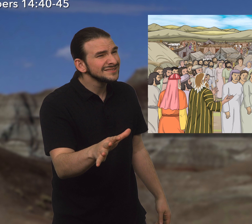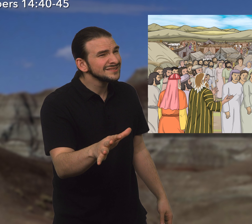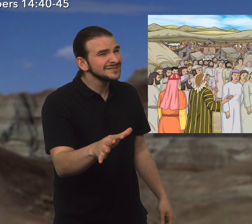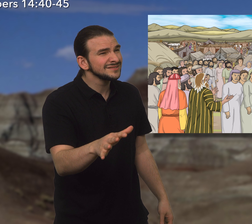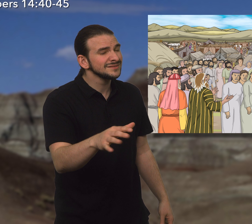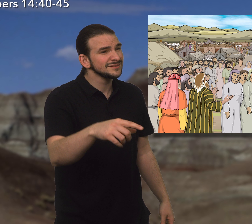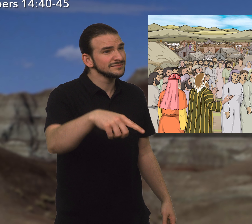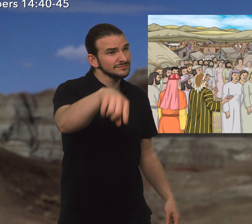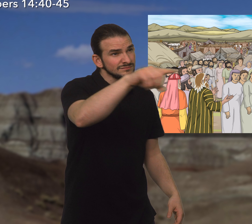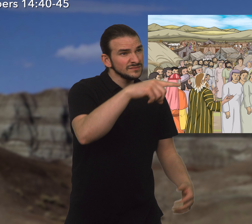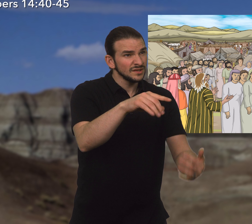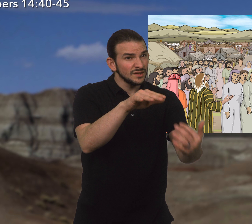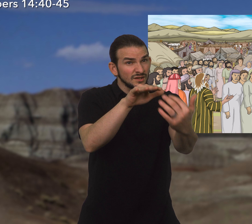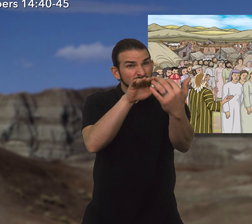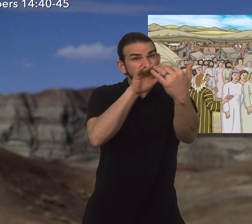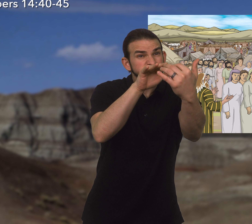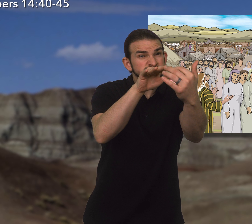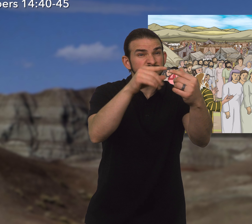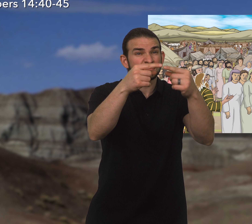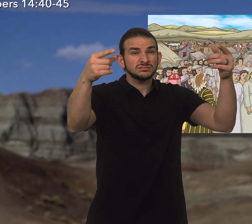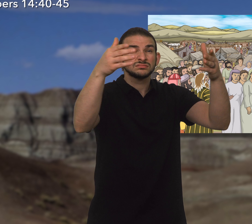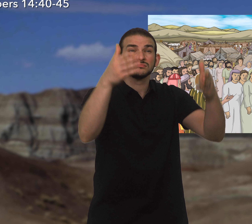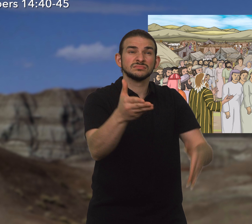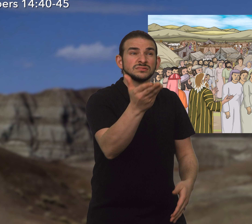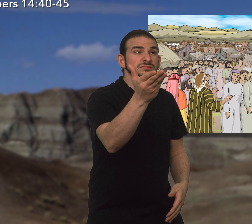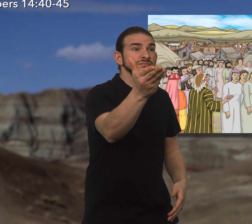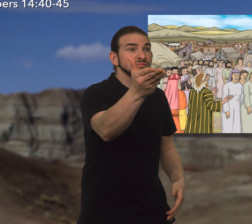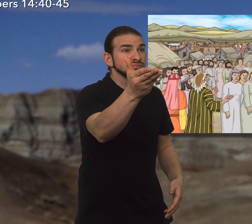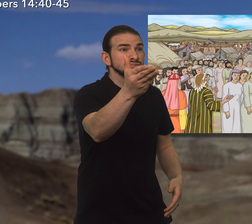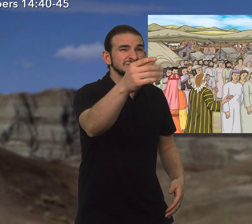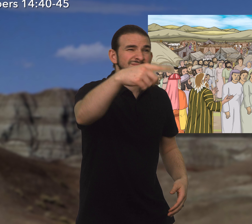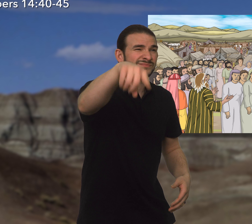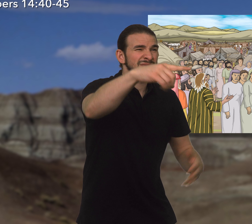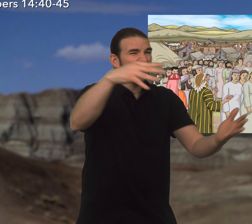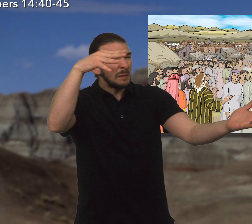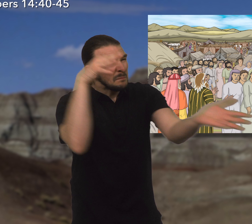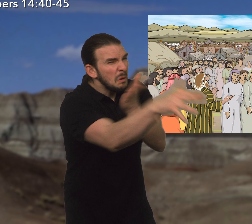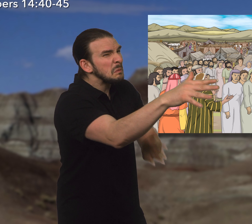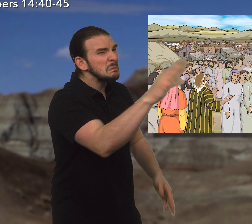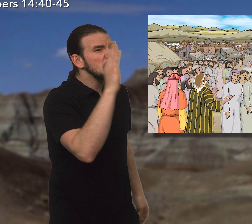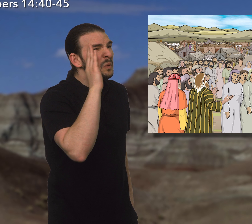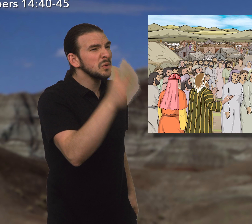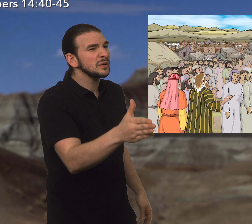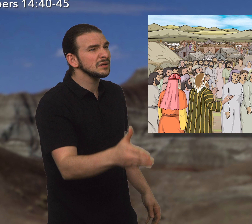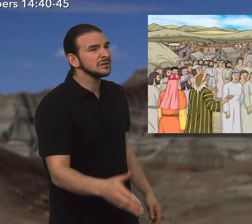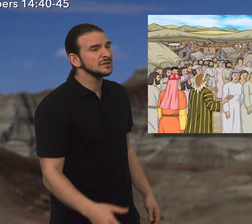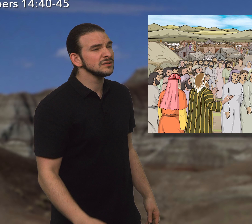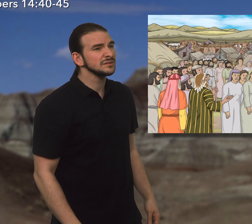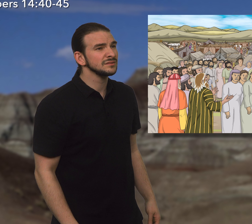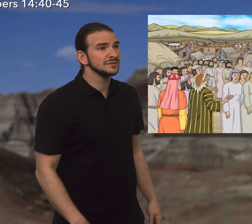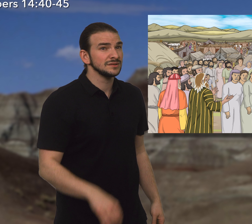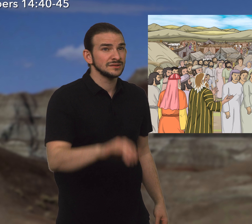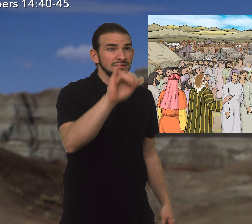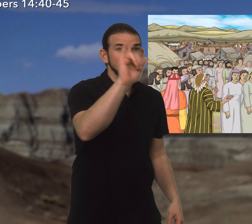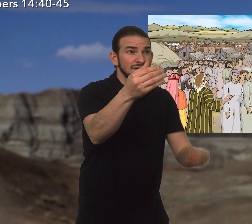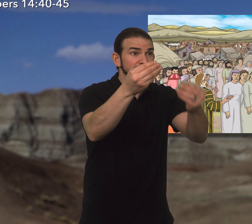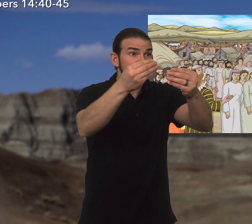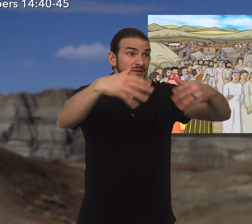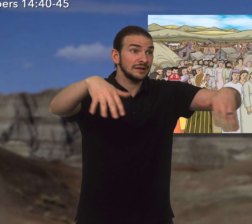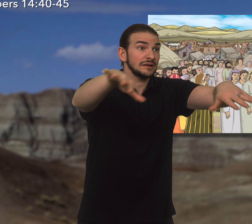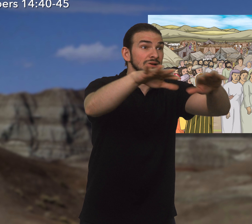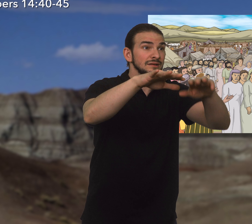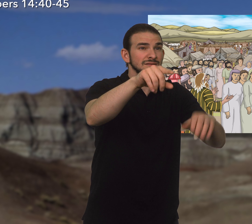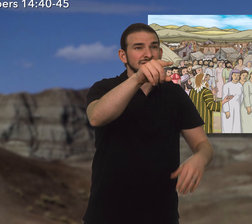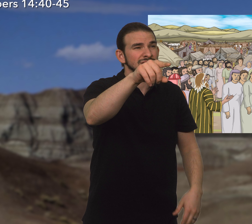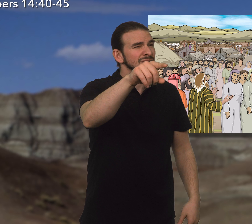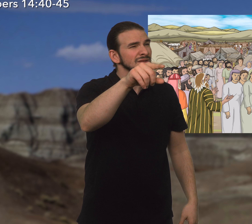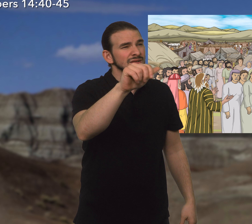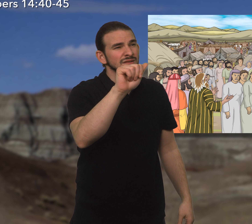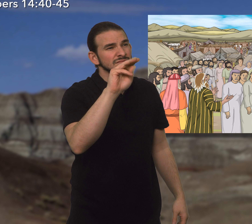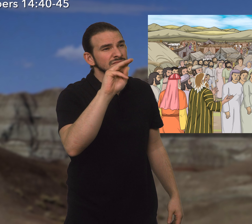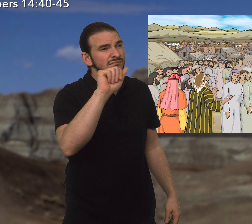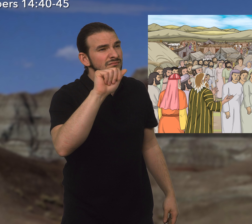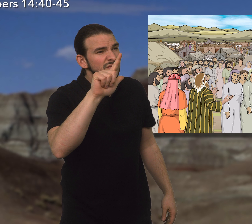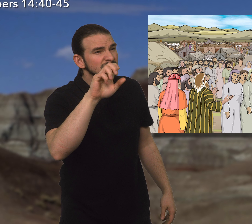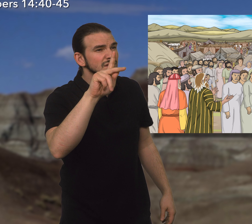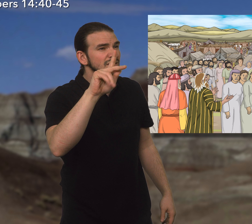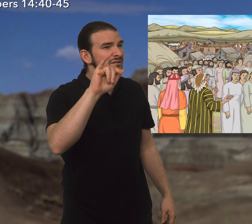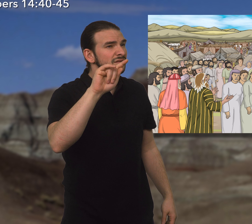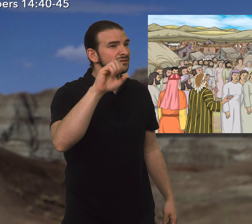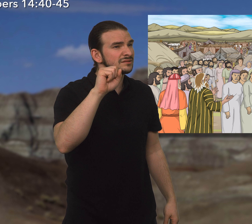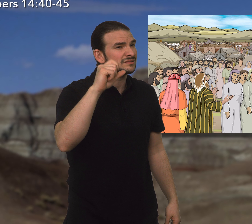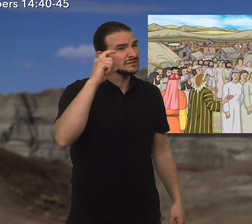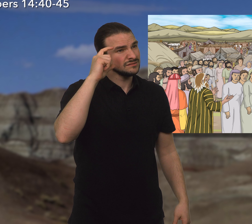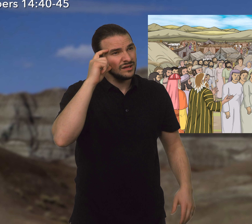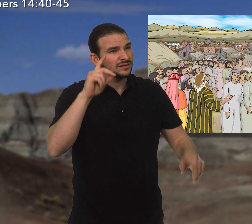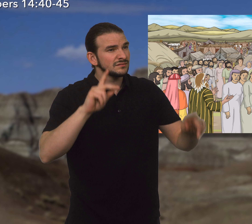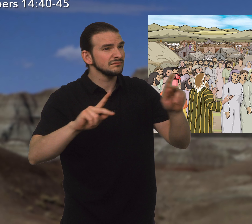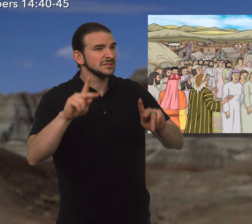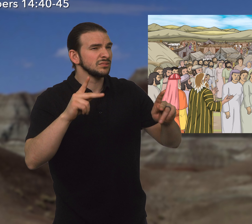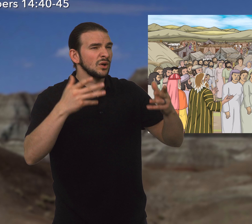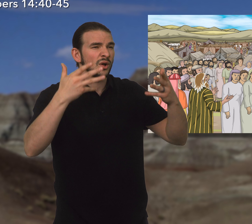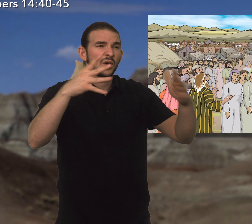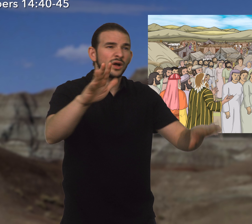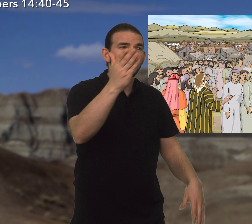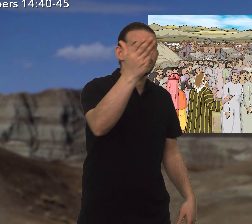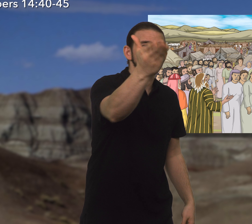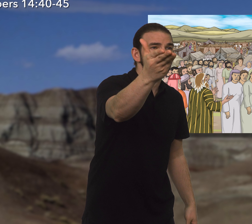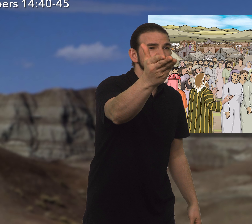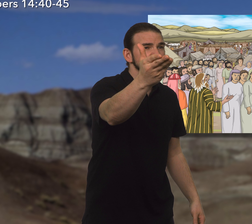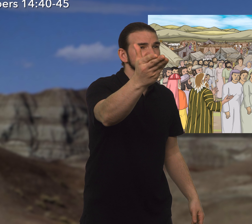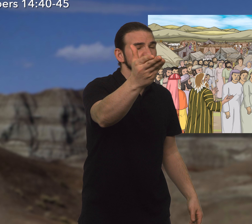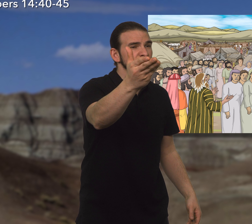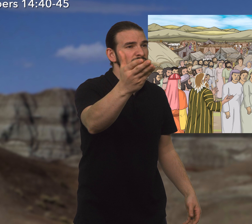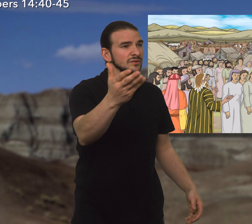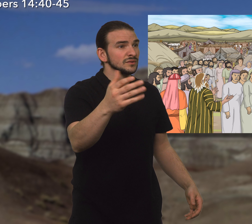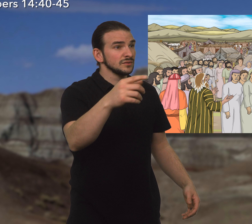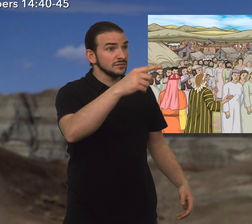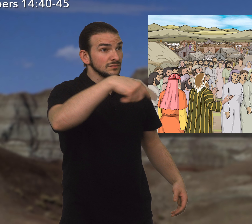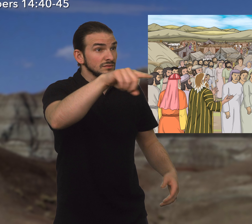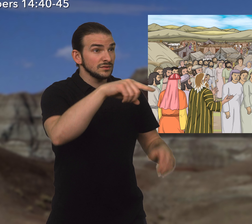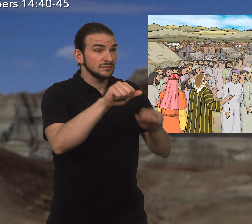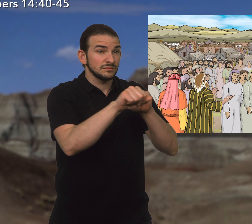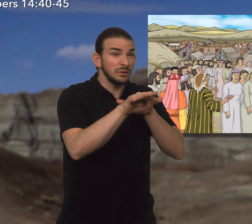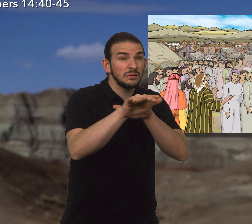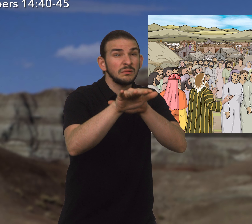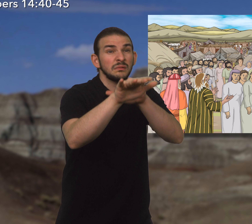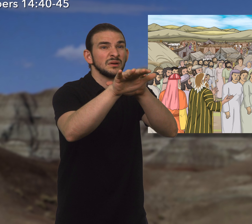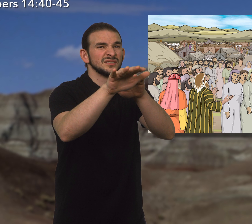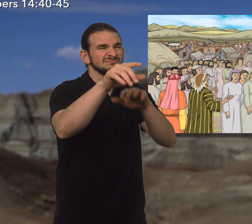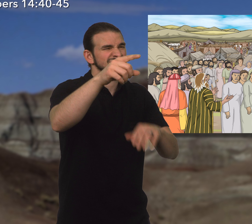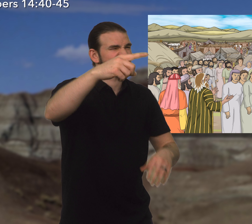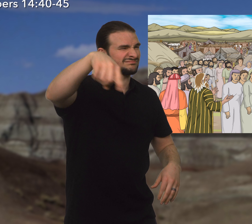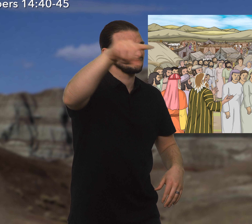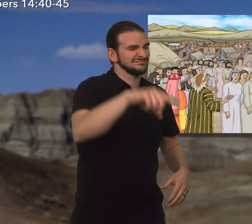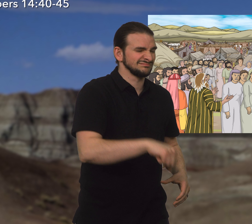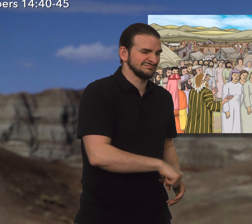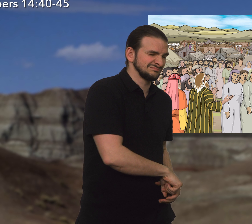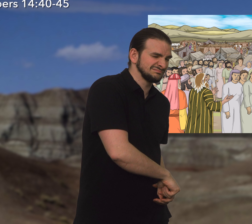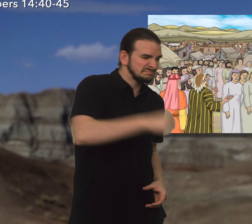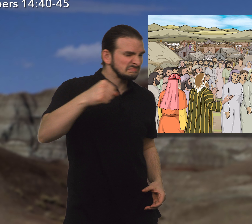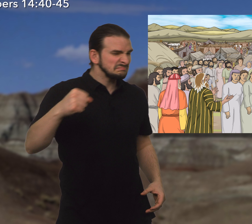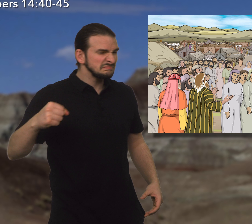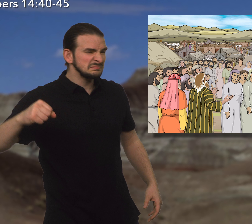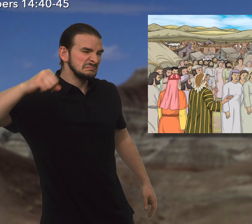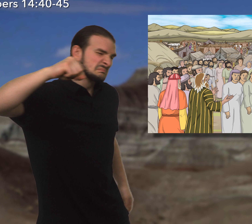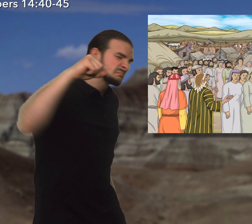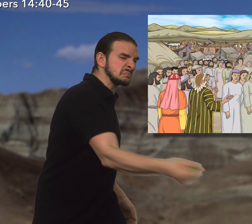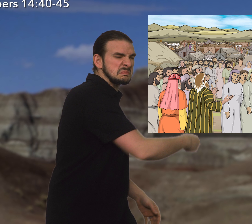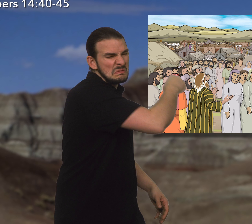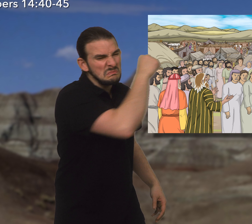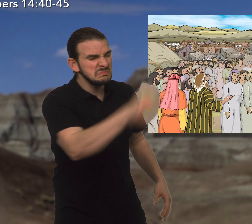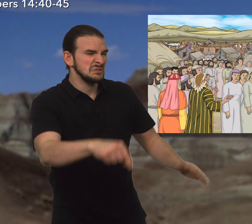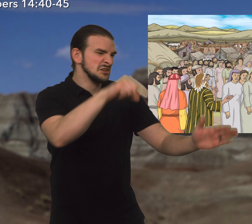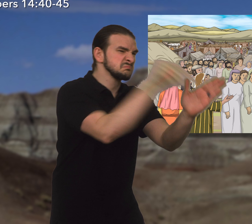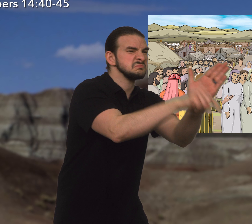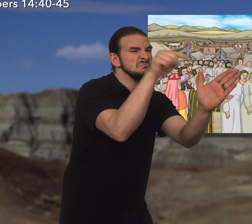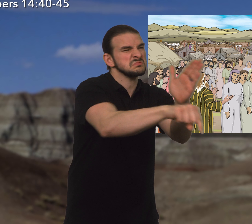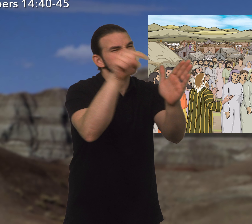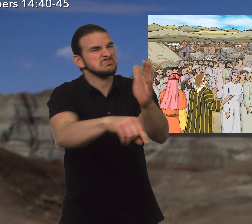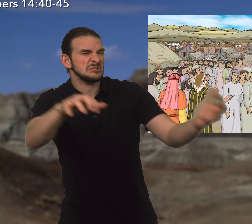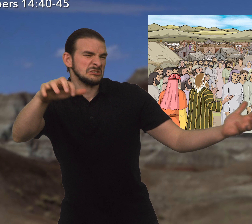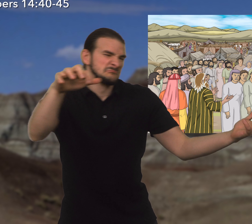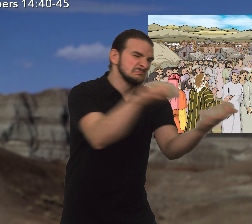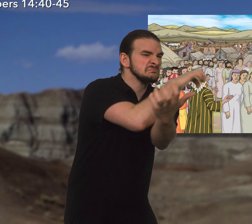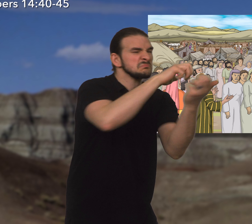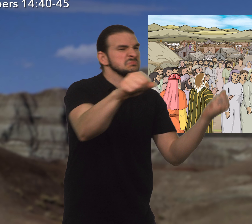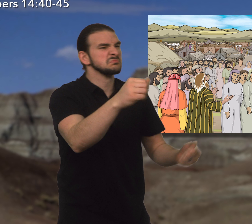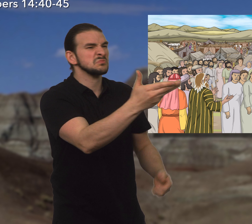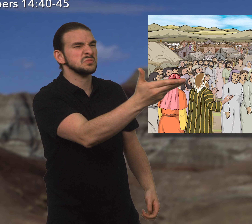For there the Amalekites and Canaanites will face you, and you will fall by the sword.